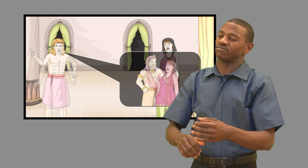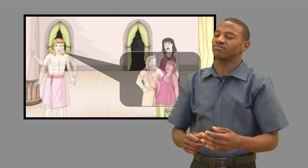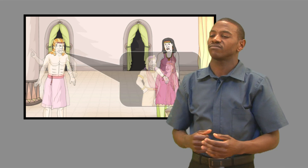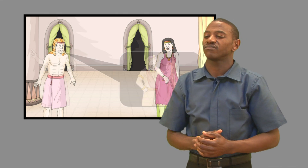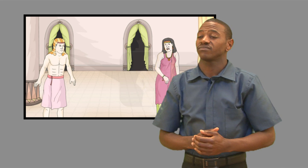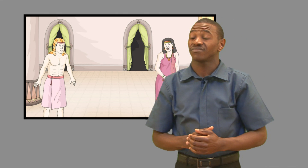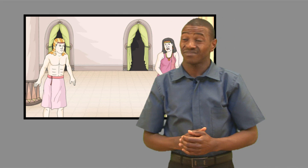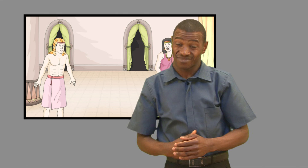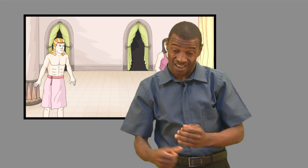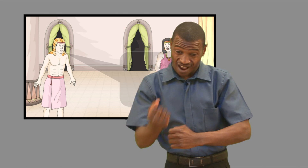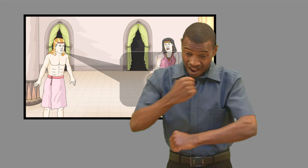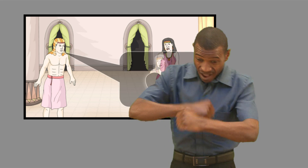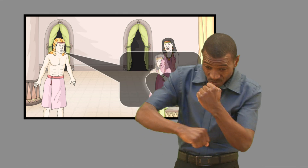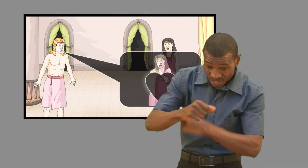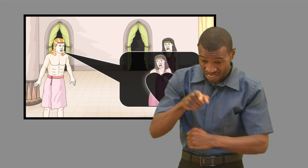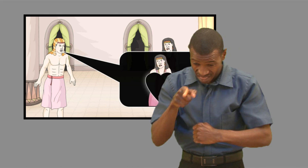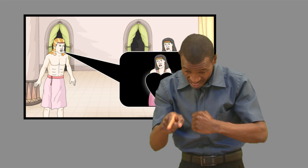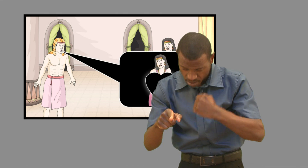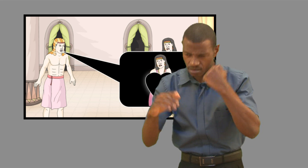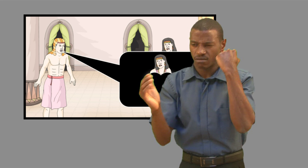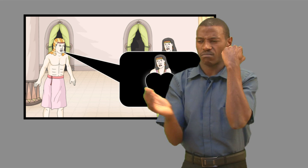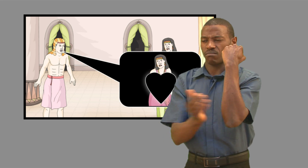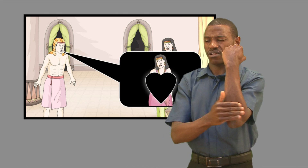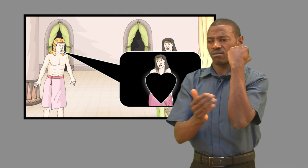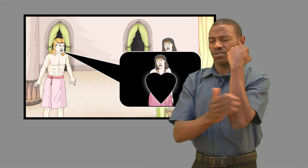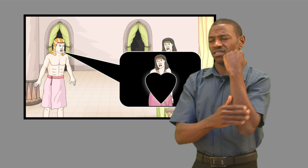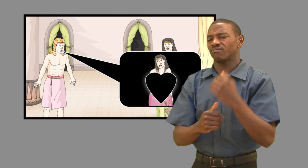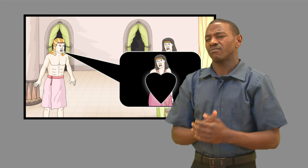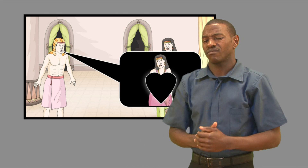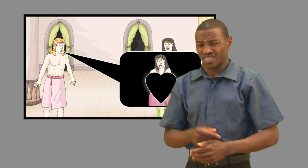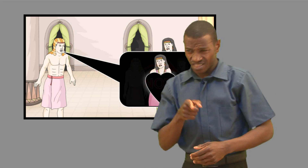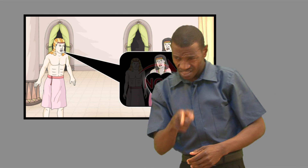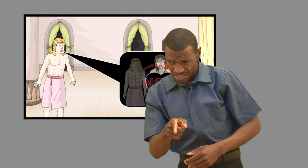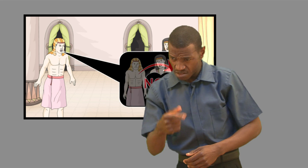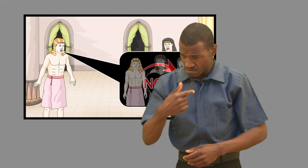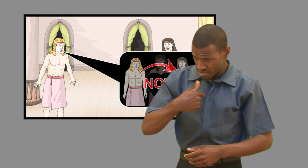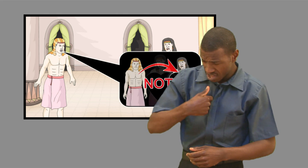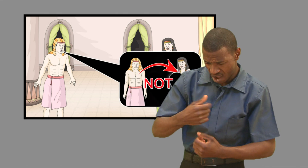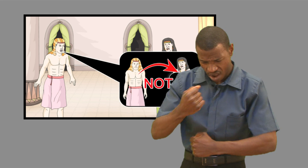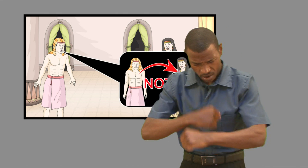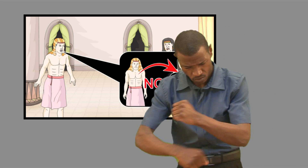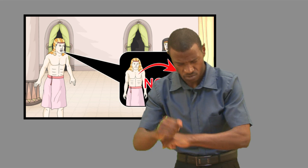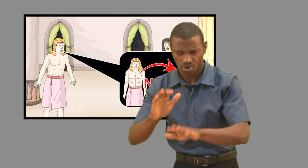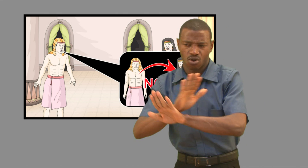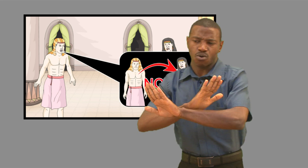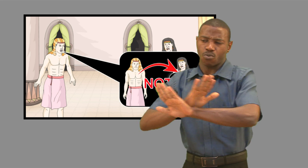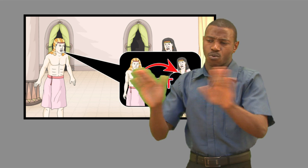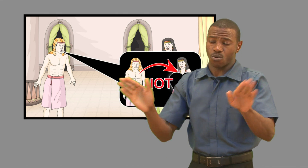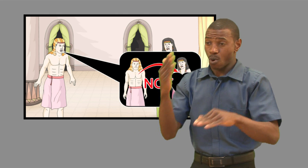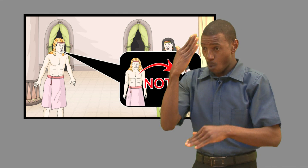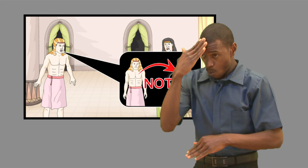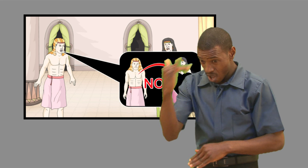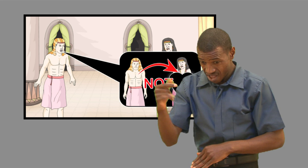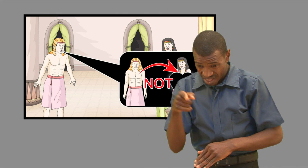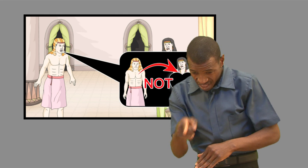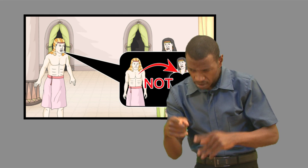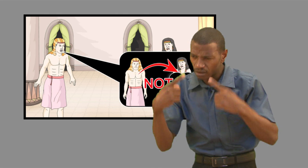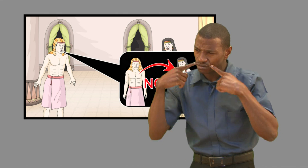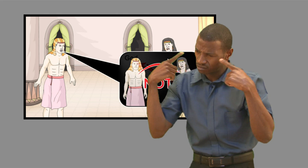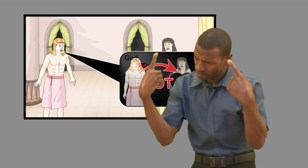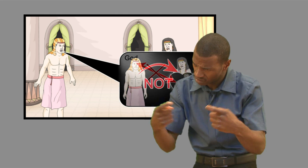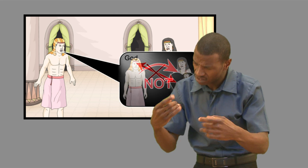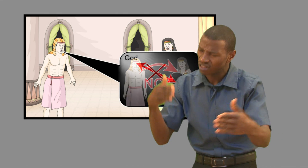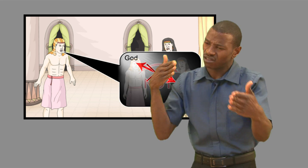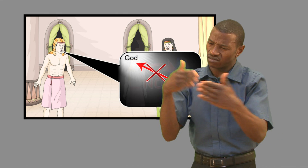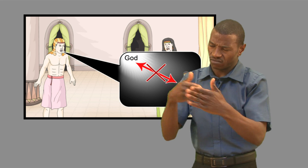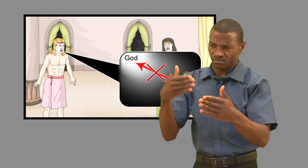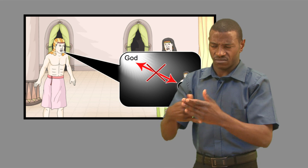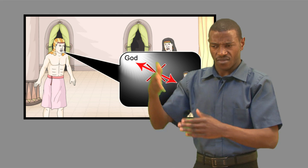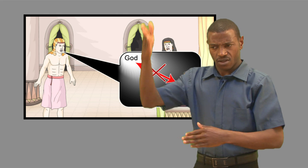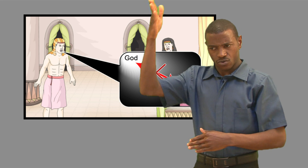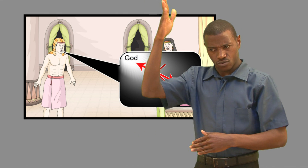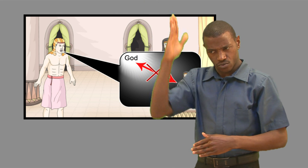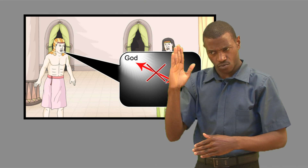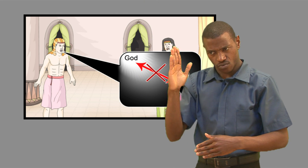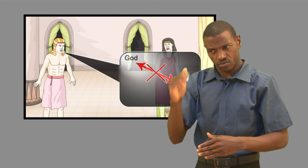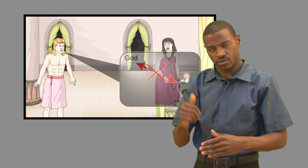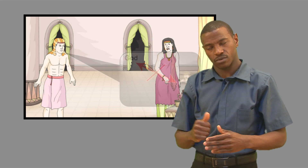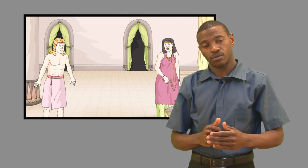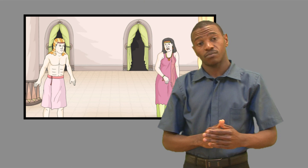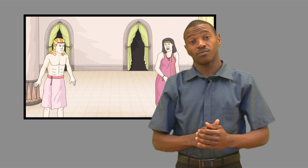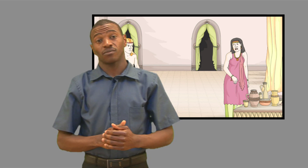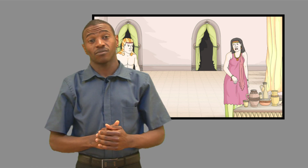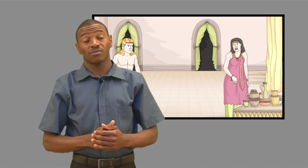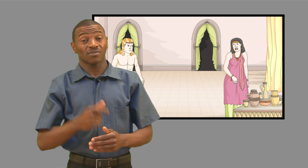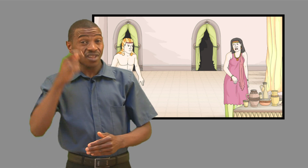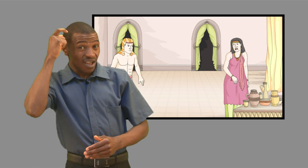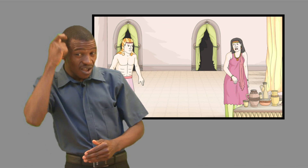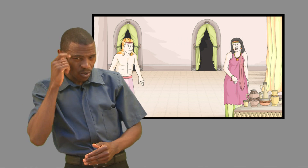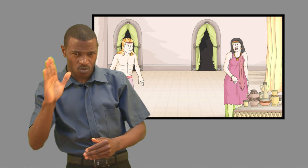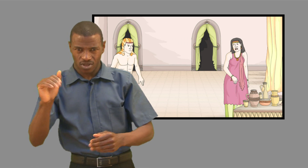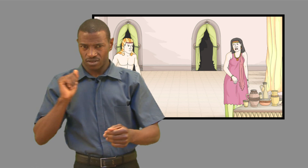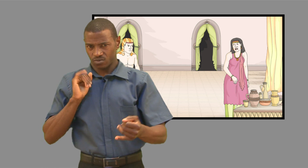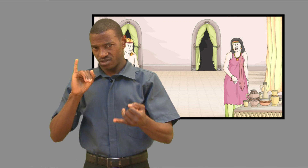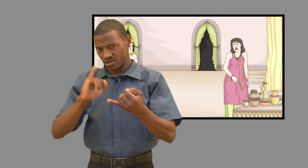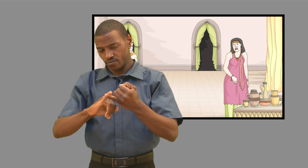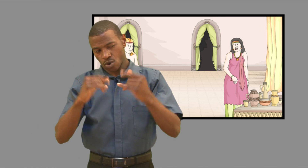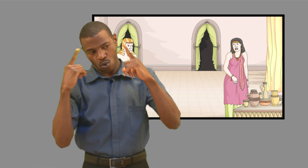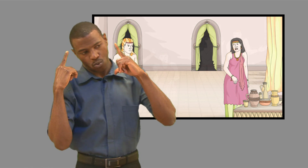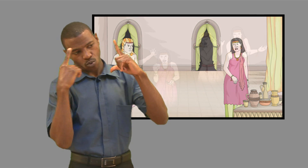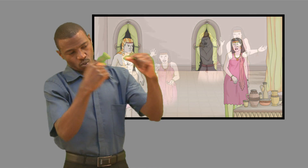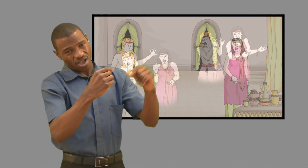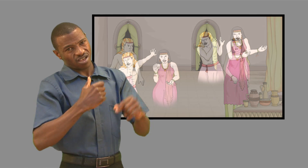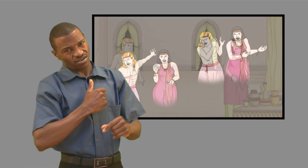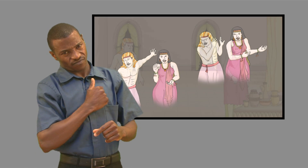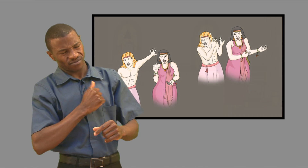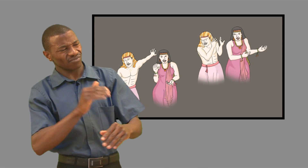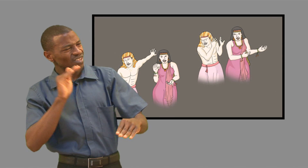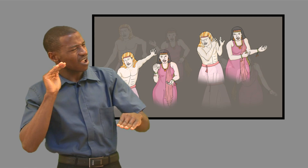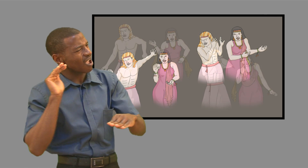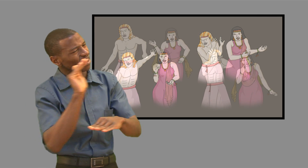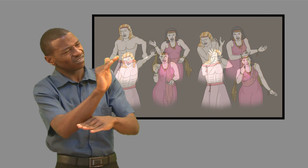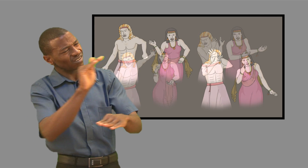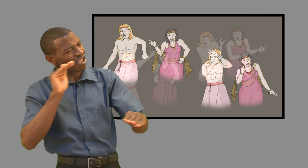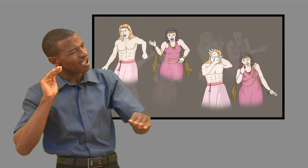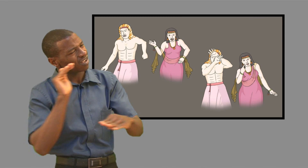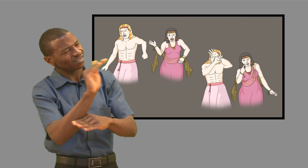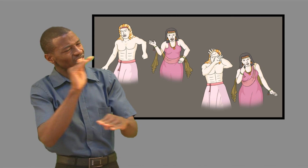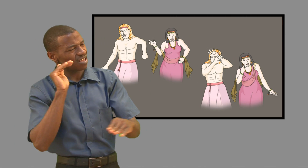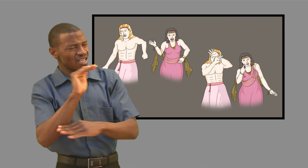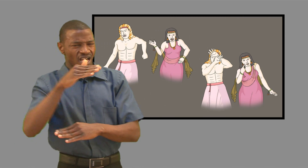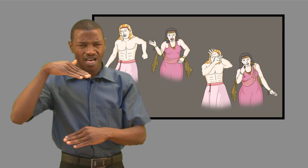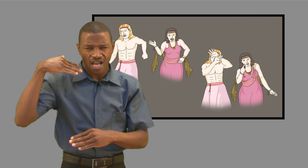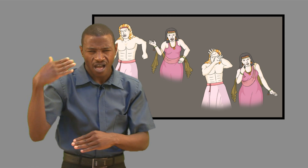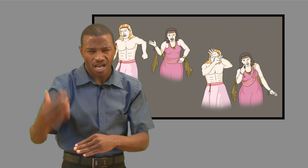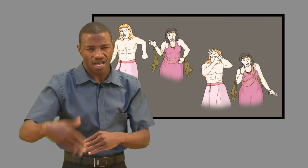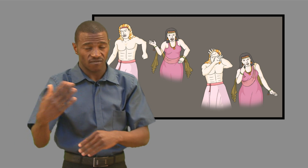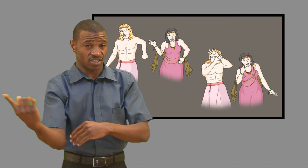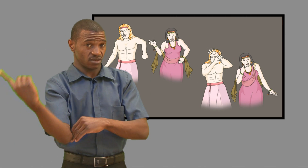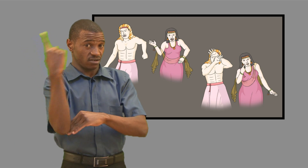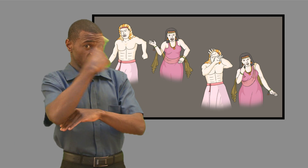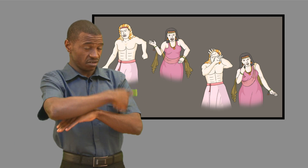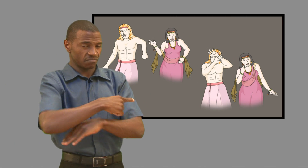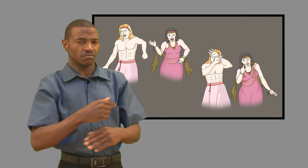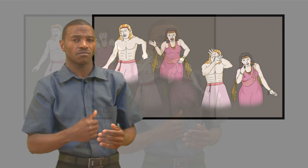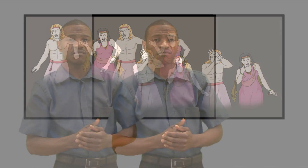So how could I do such a great evil and sin against God?”